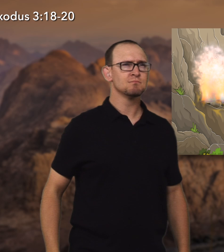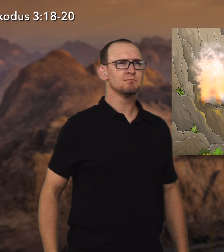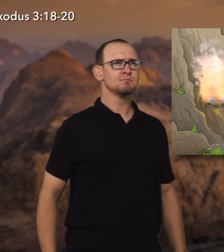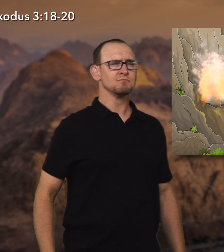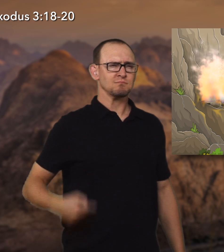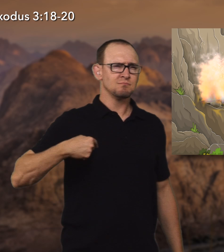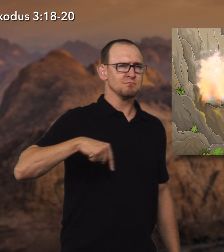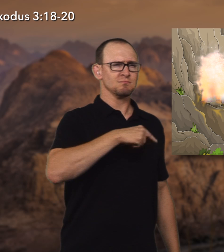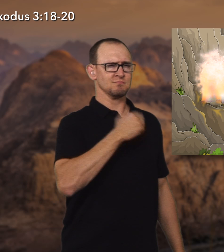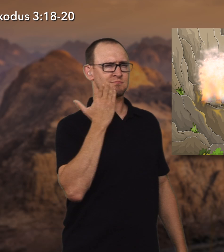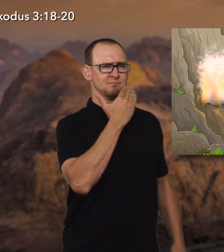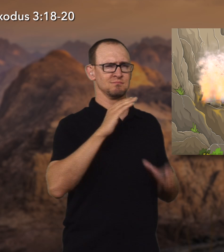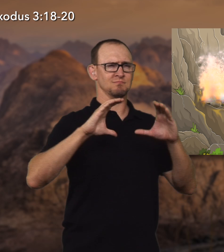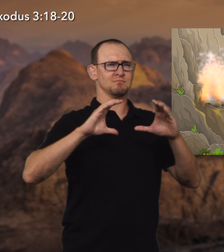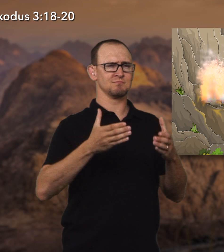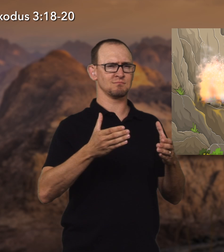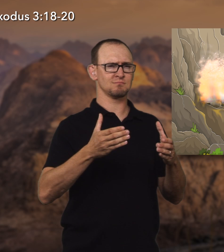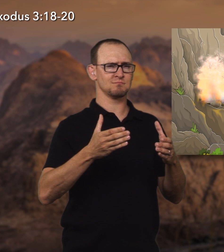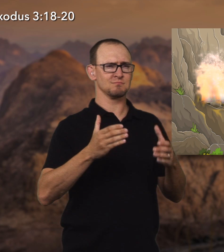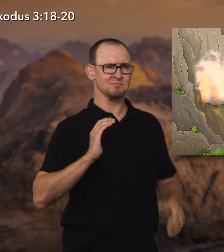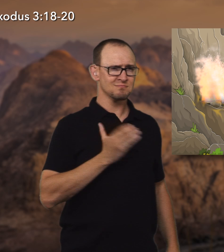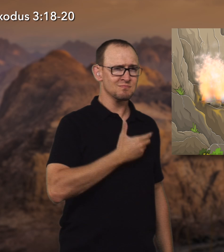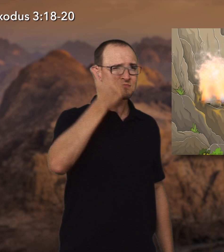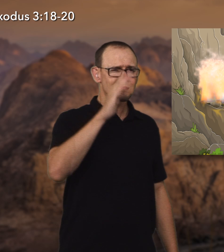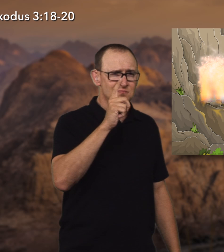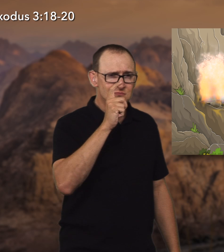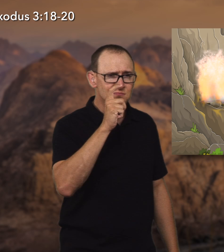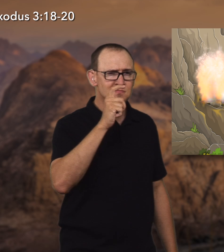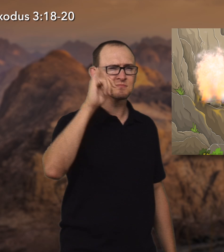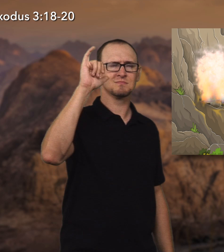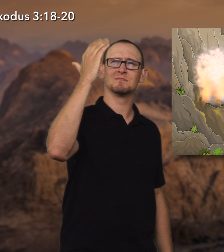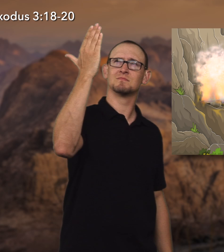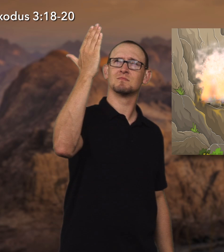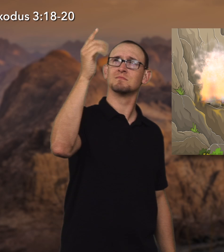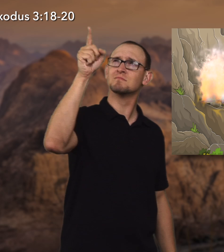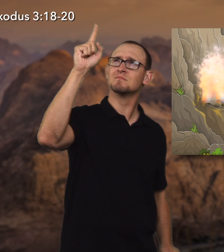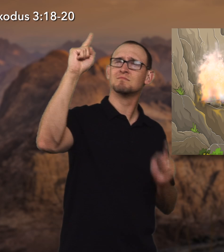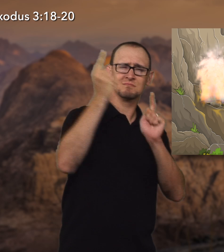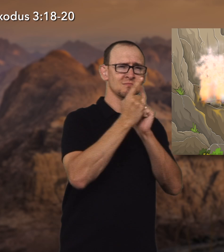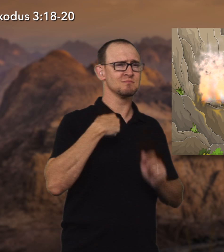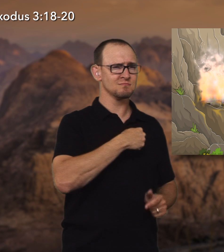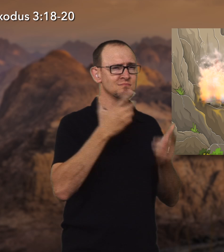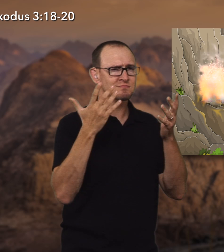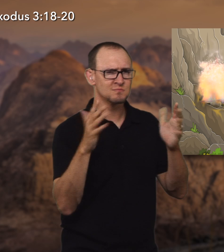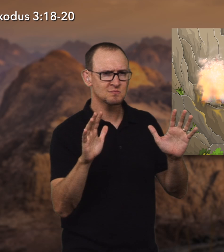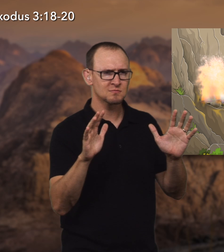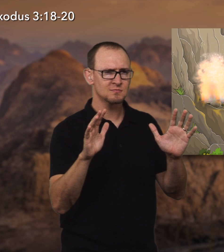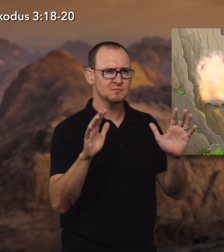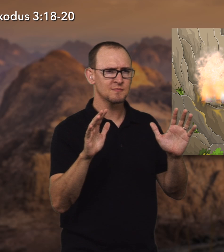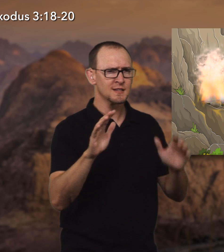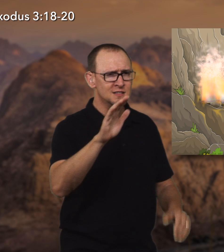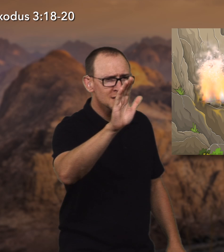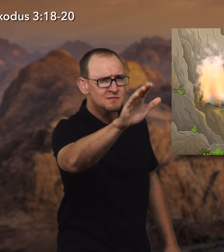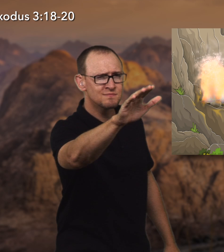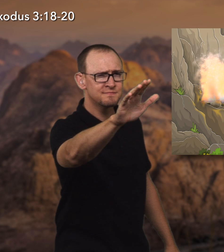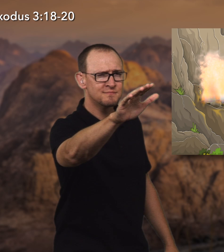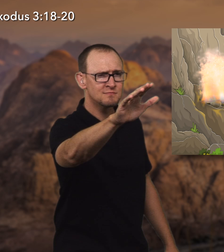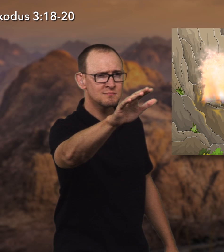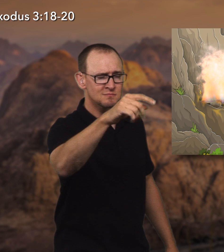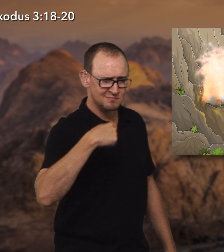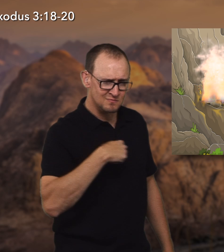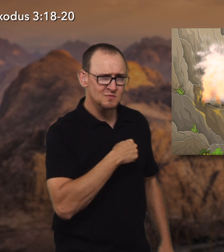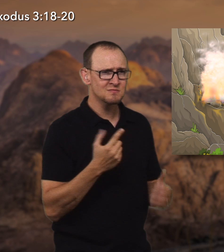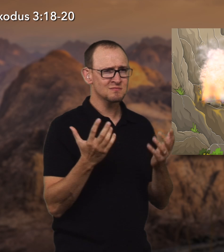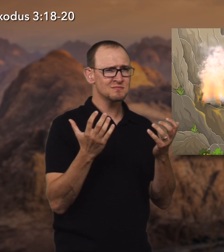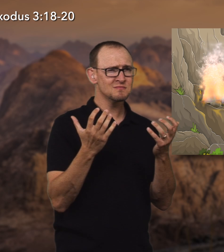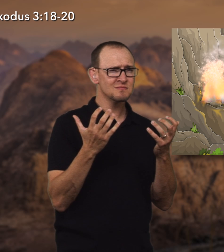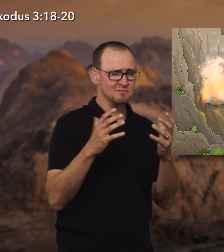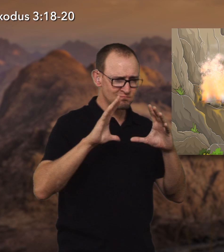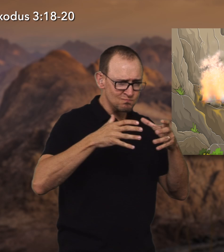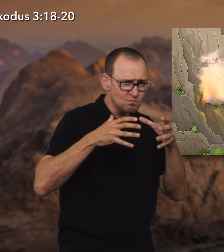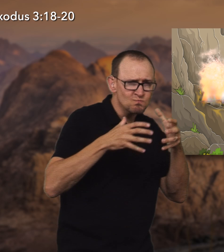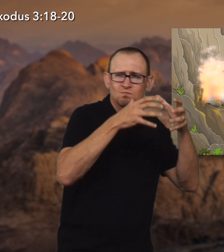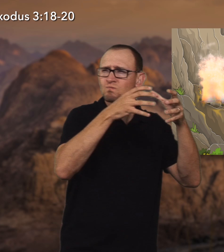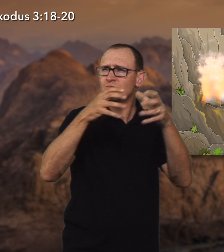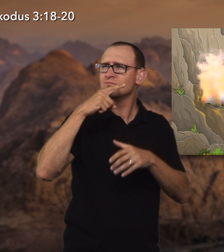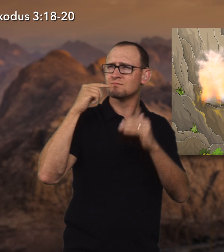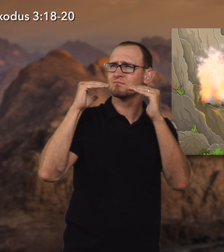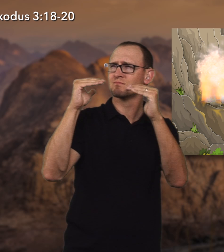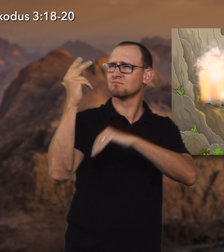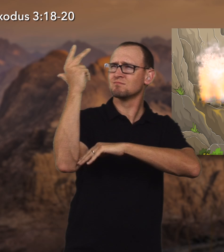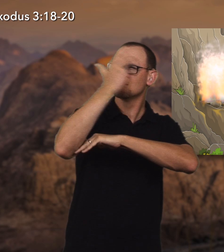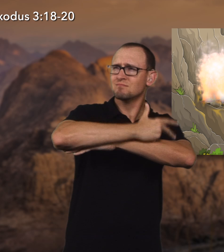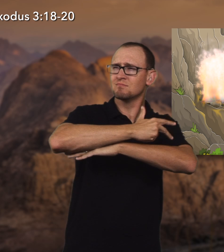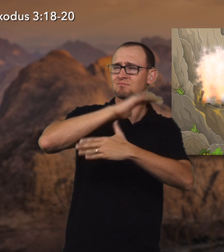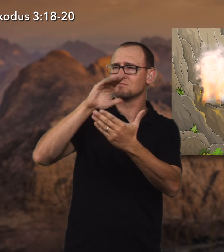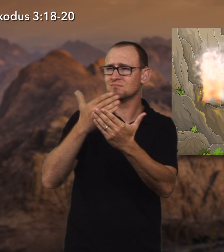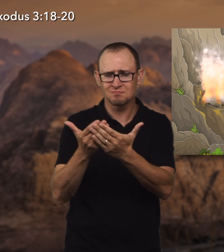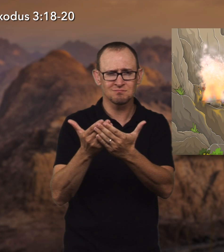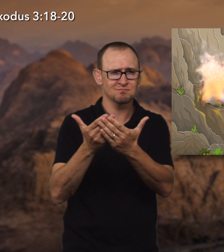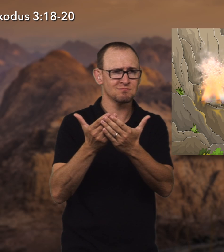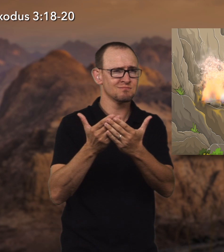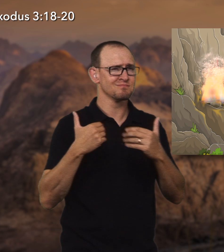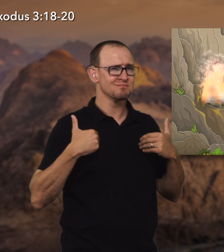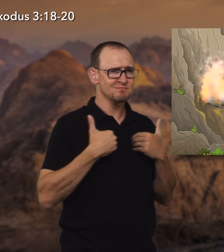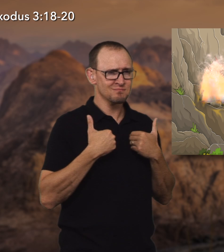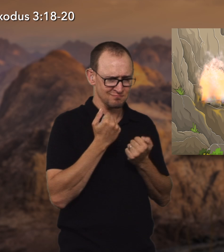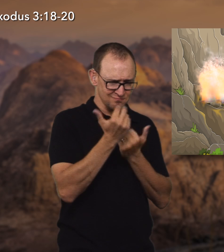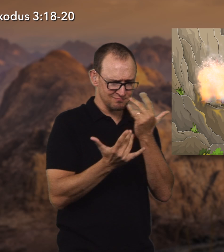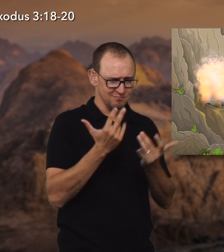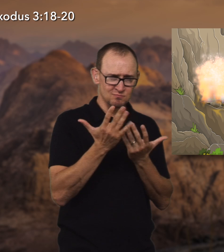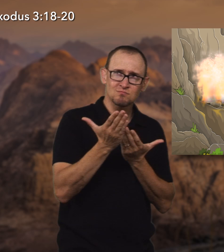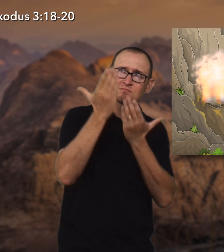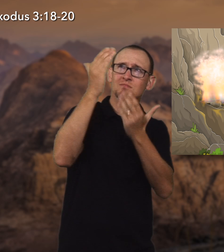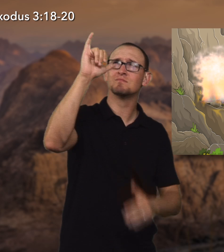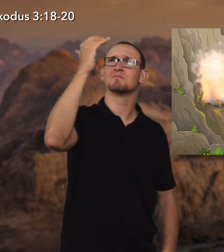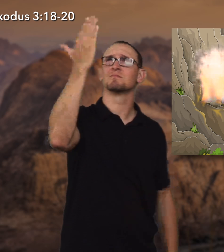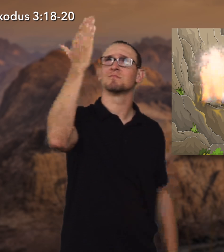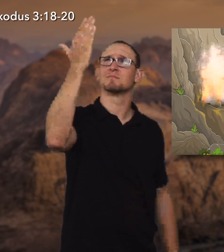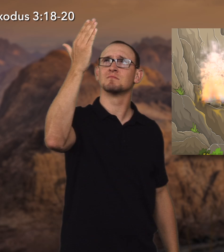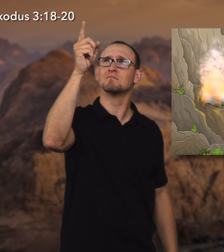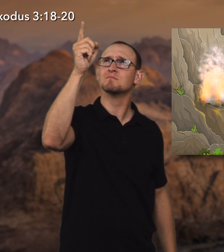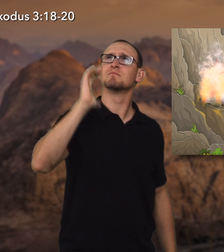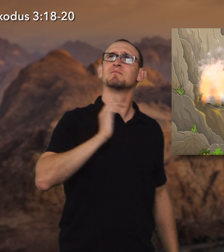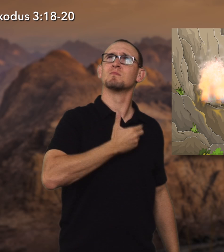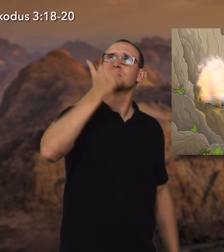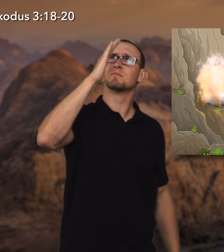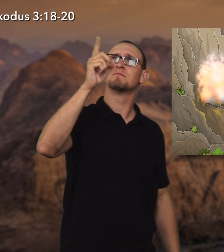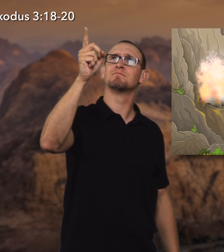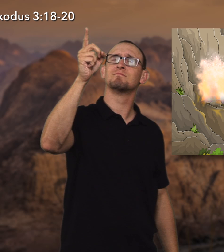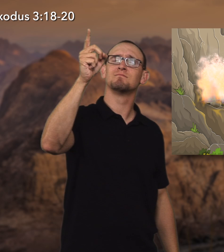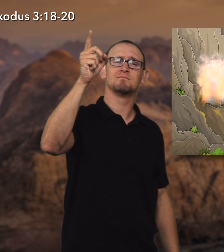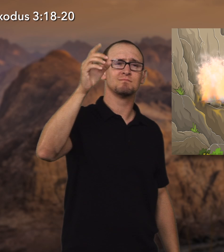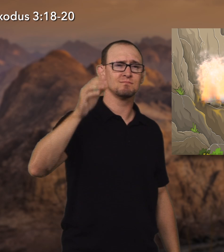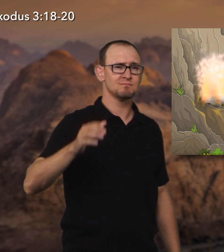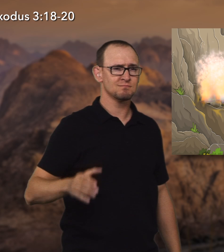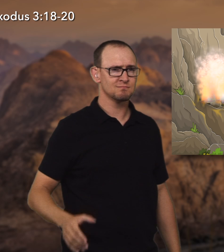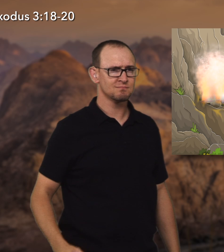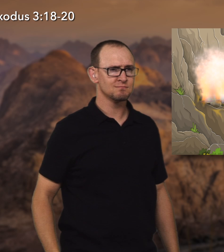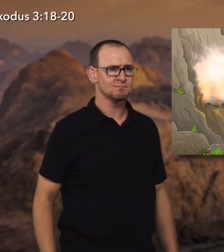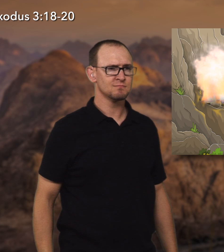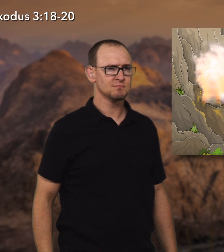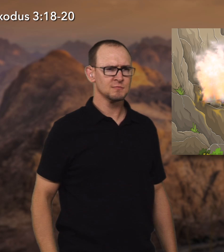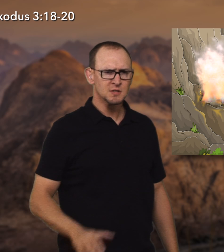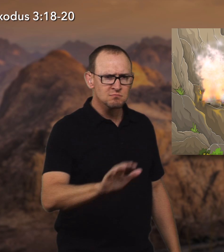Now please let us take a three-day journey into the wilderness, so that we may sacrifice to the LORD our God.’